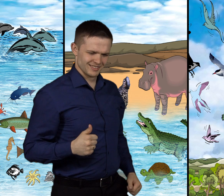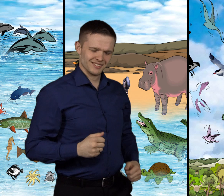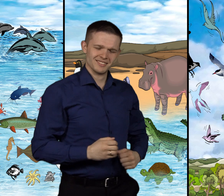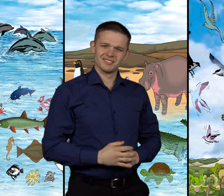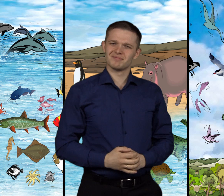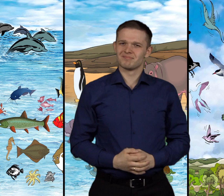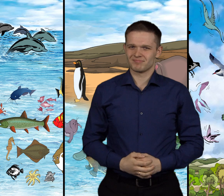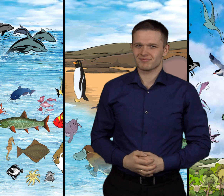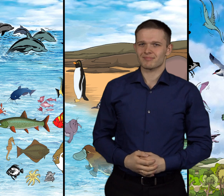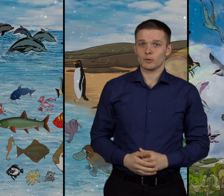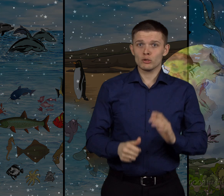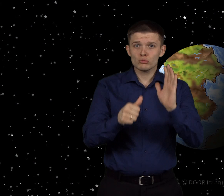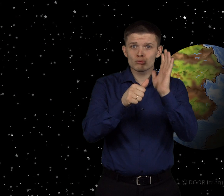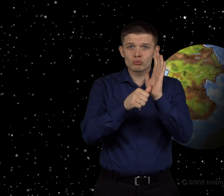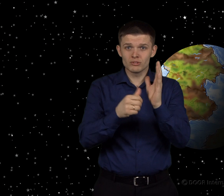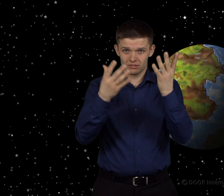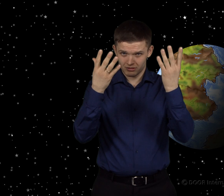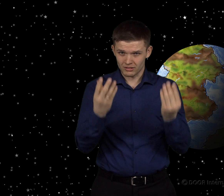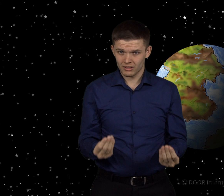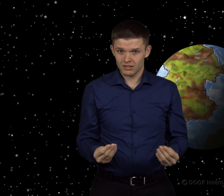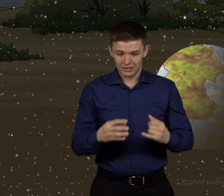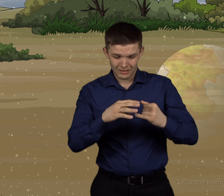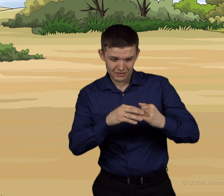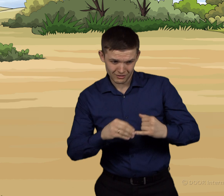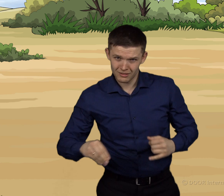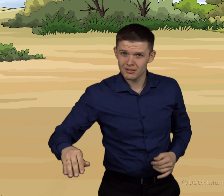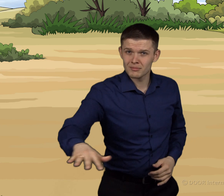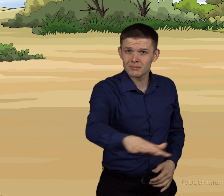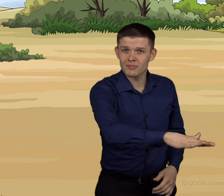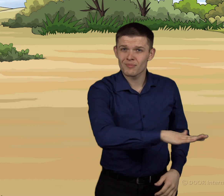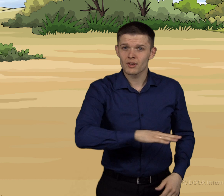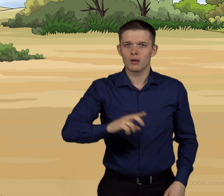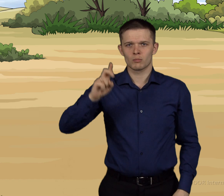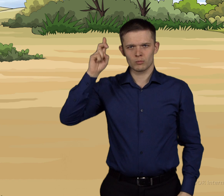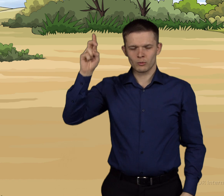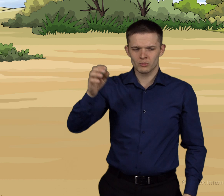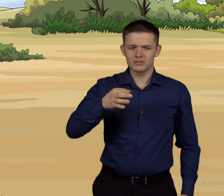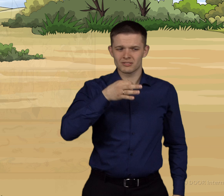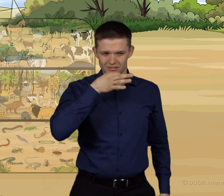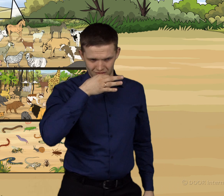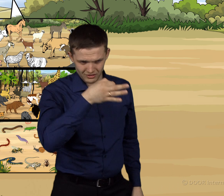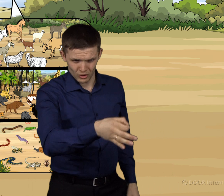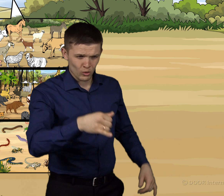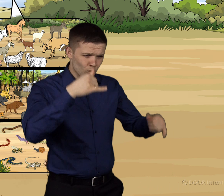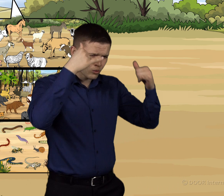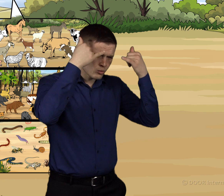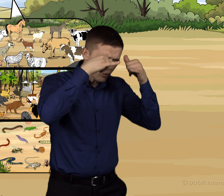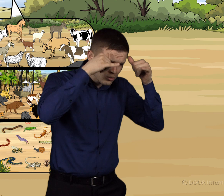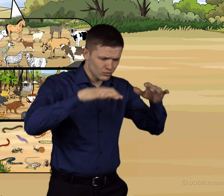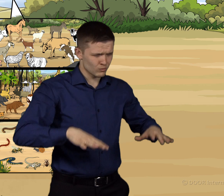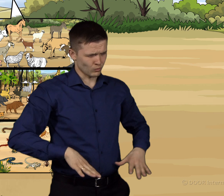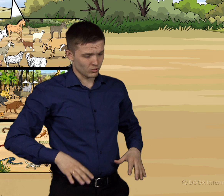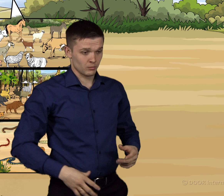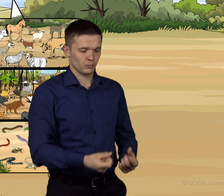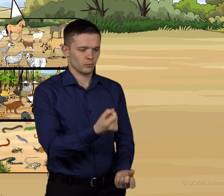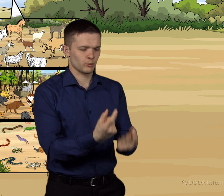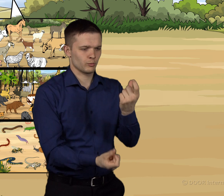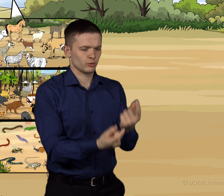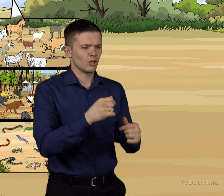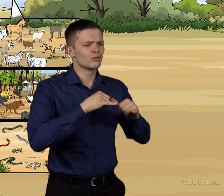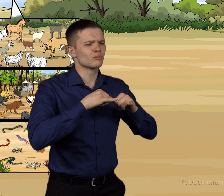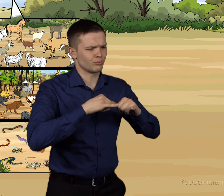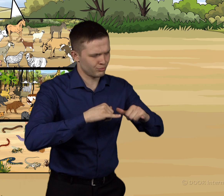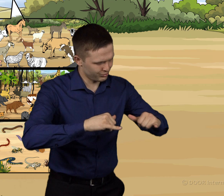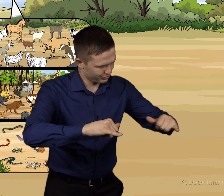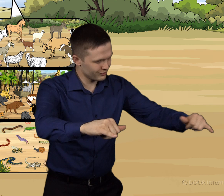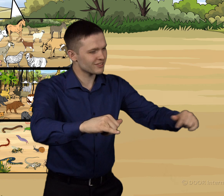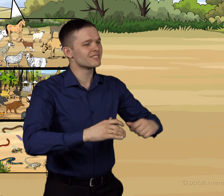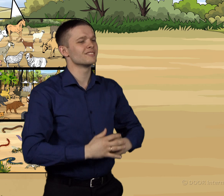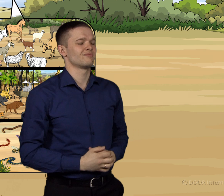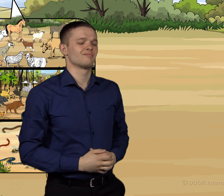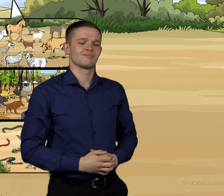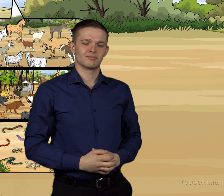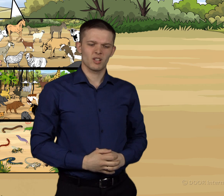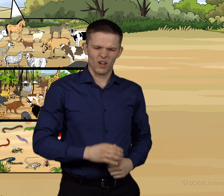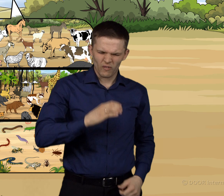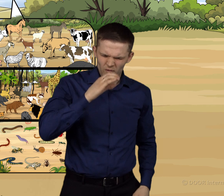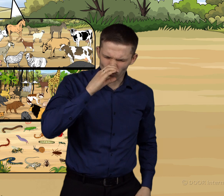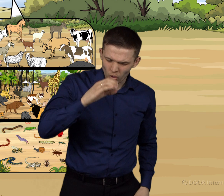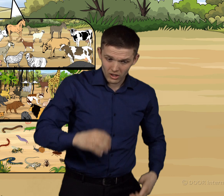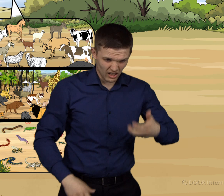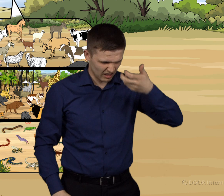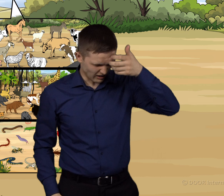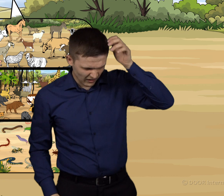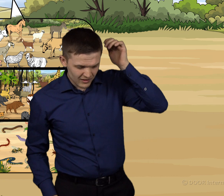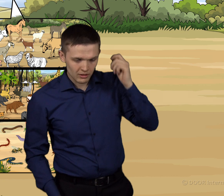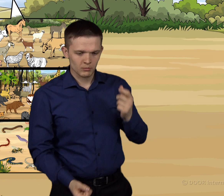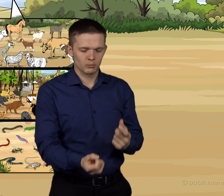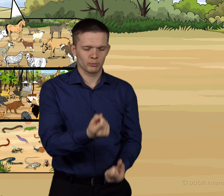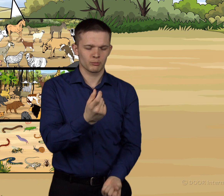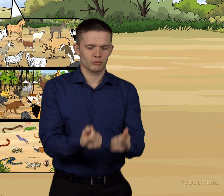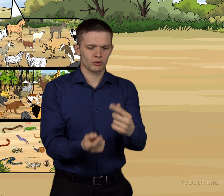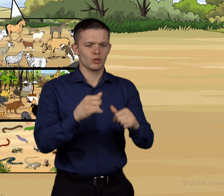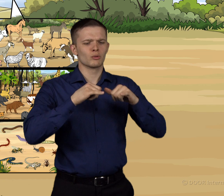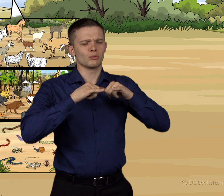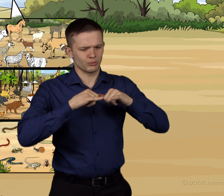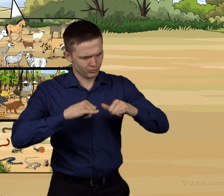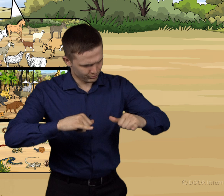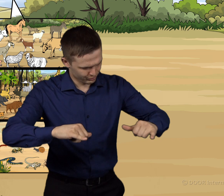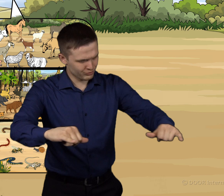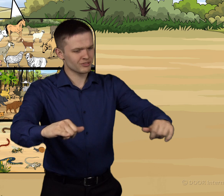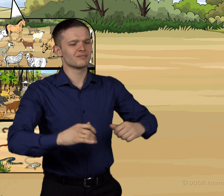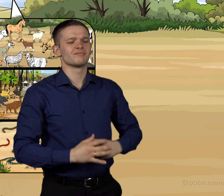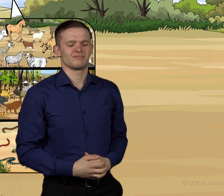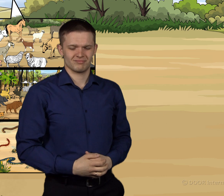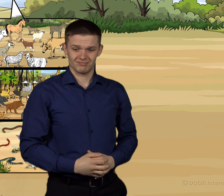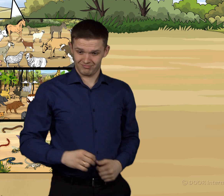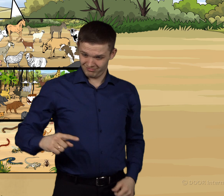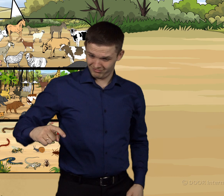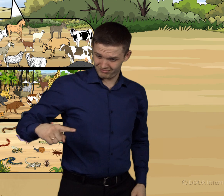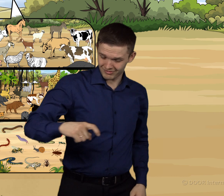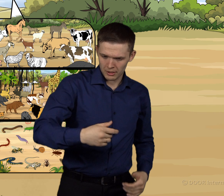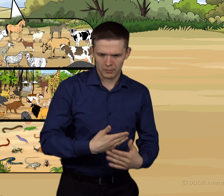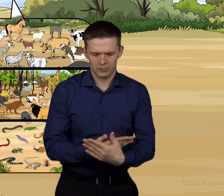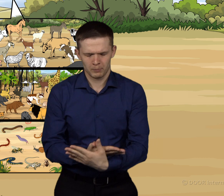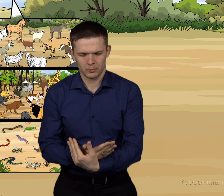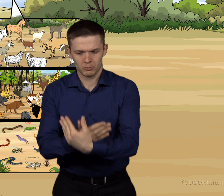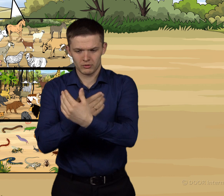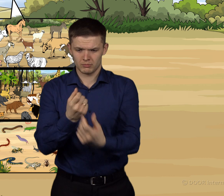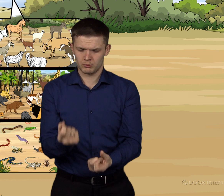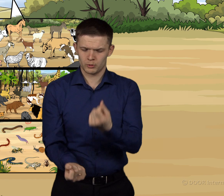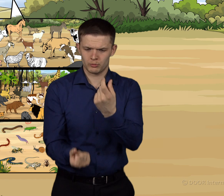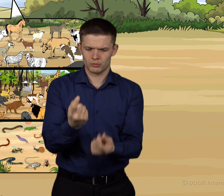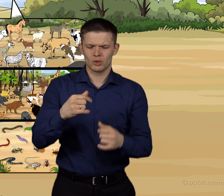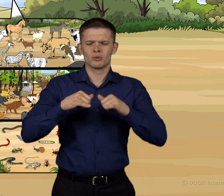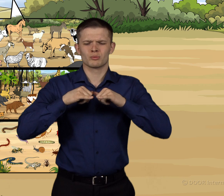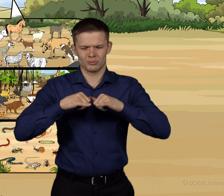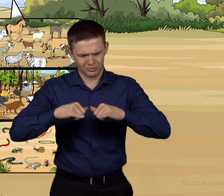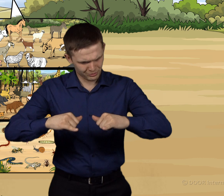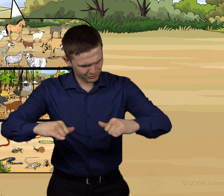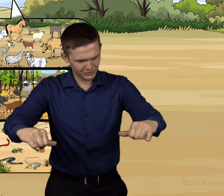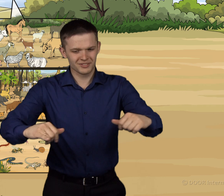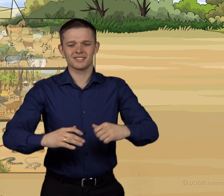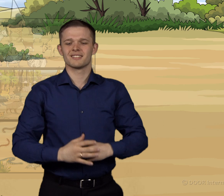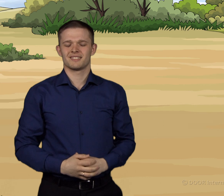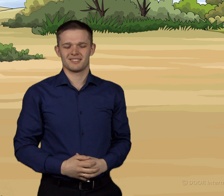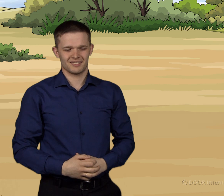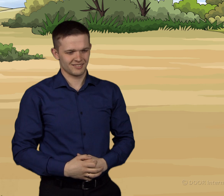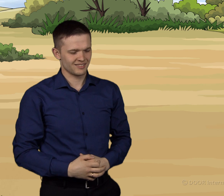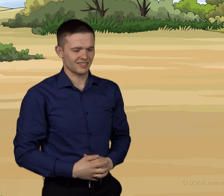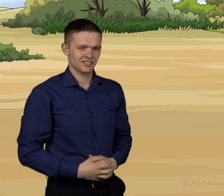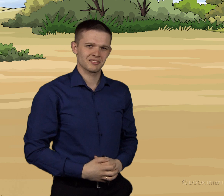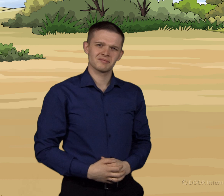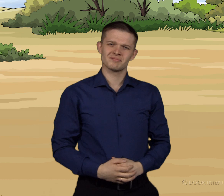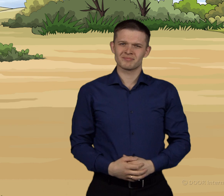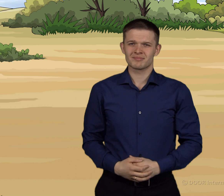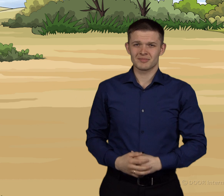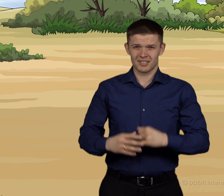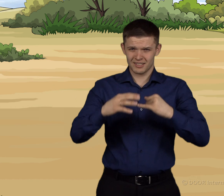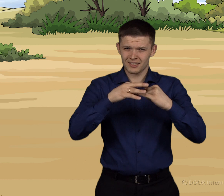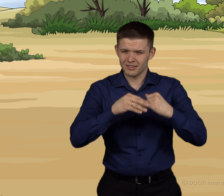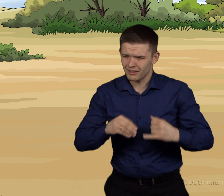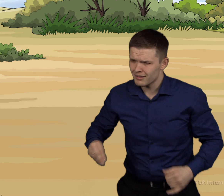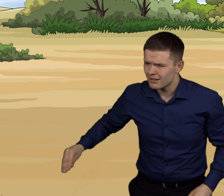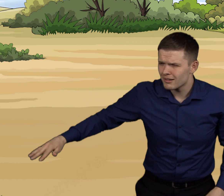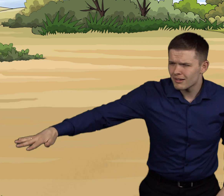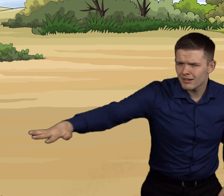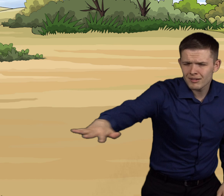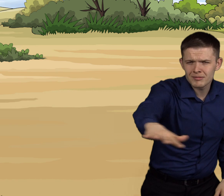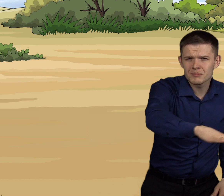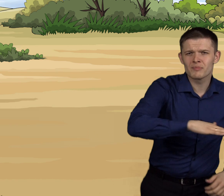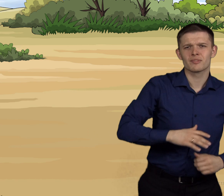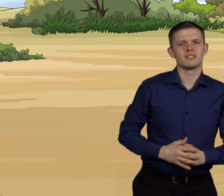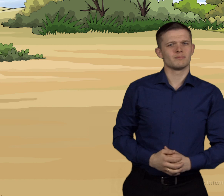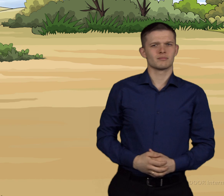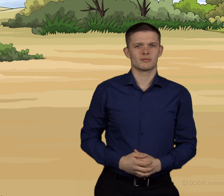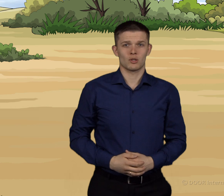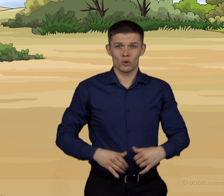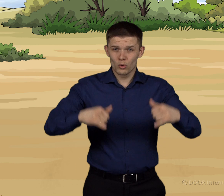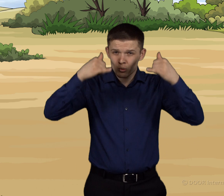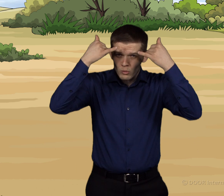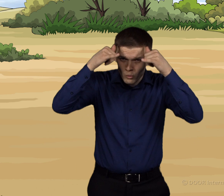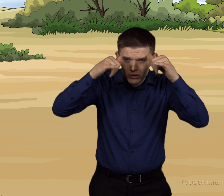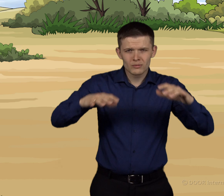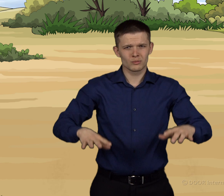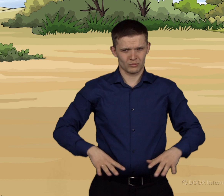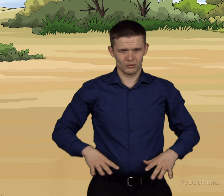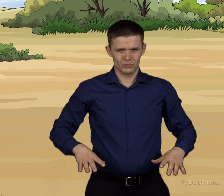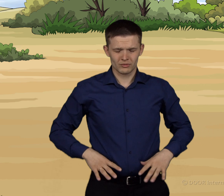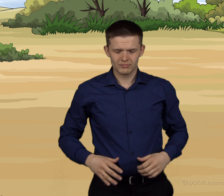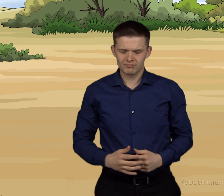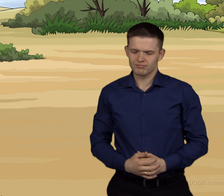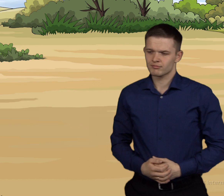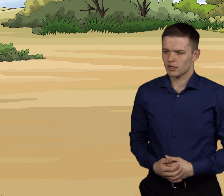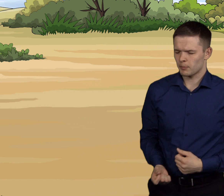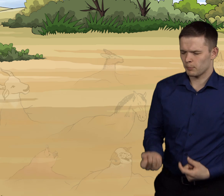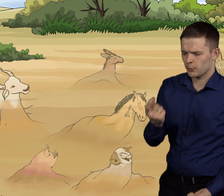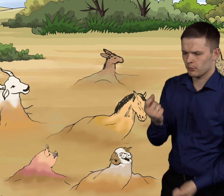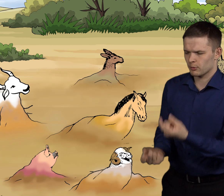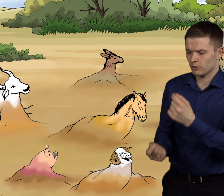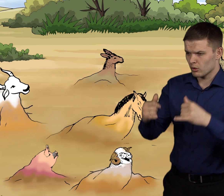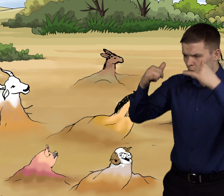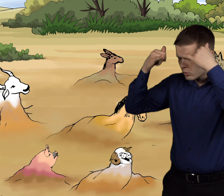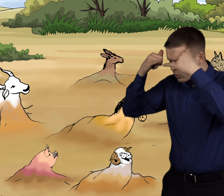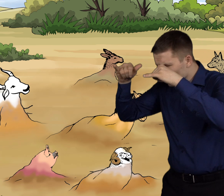And God said, “Let the earth bring forth living creatures according to their kinds: livestock, land crawlers, and beasts of the earth according to their kinds.” And it was so.